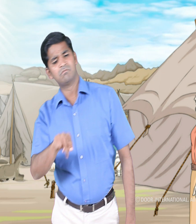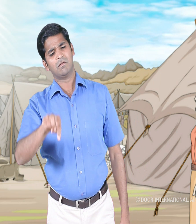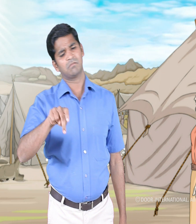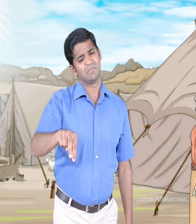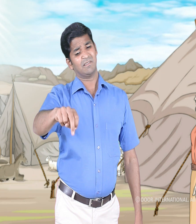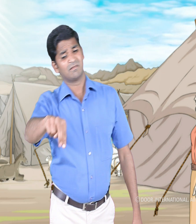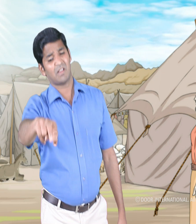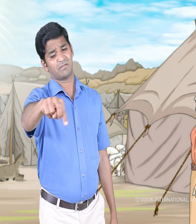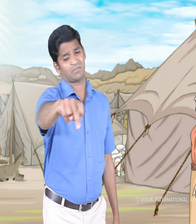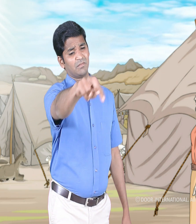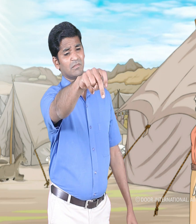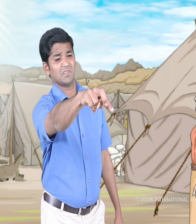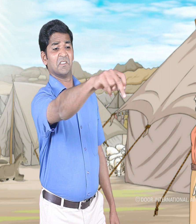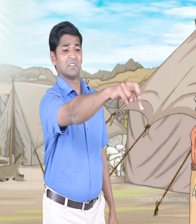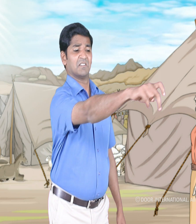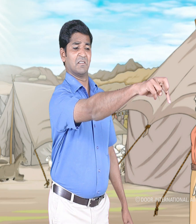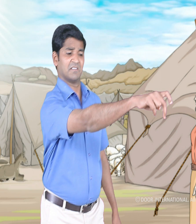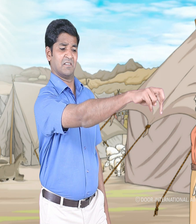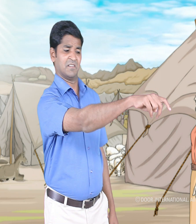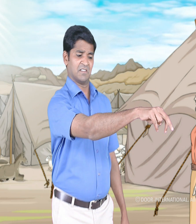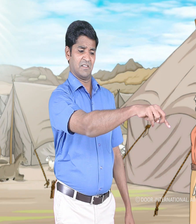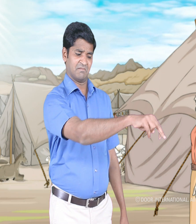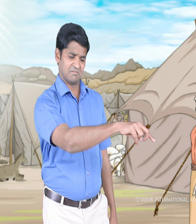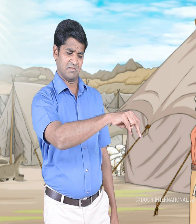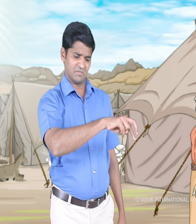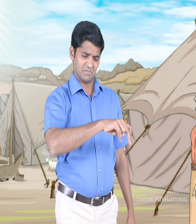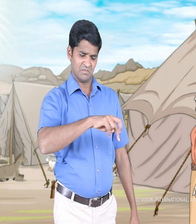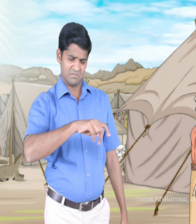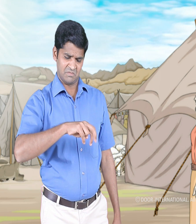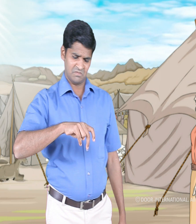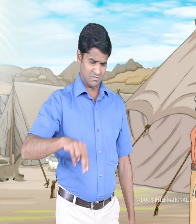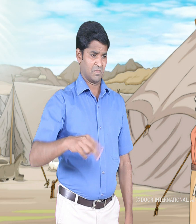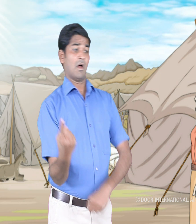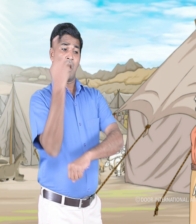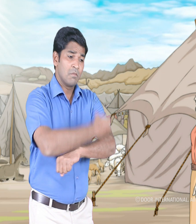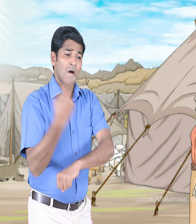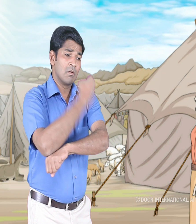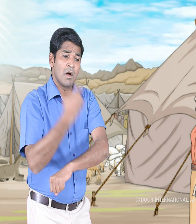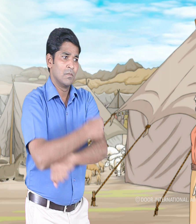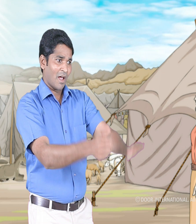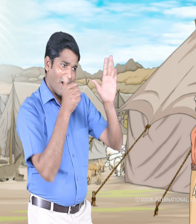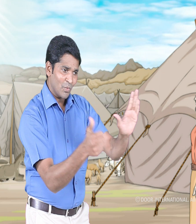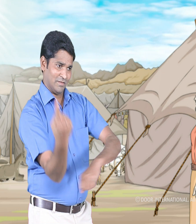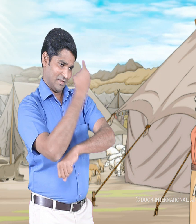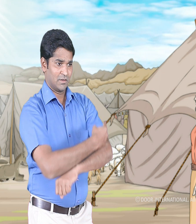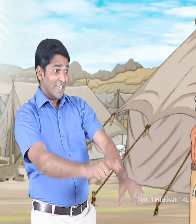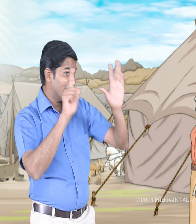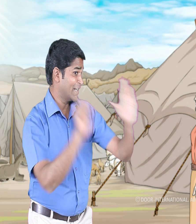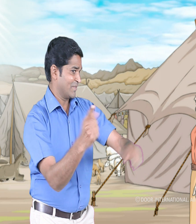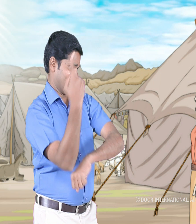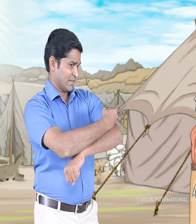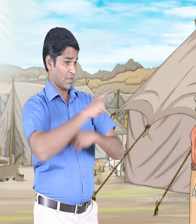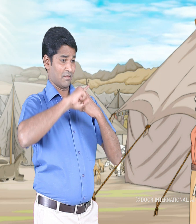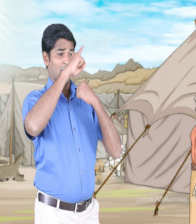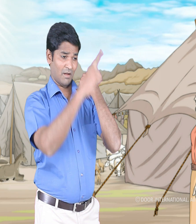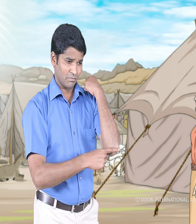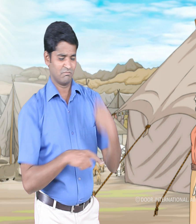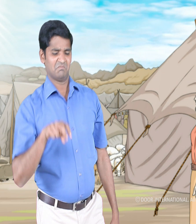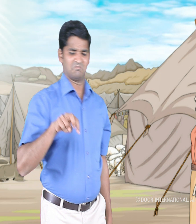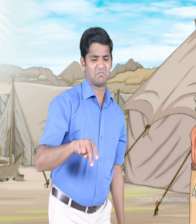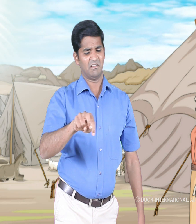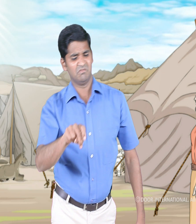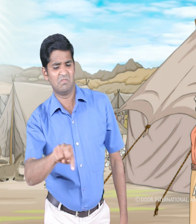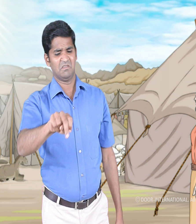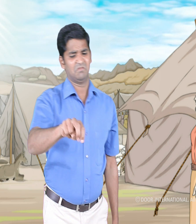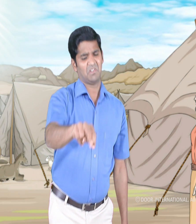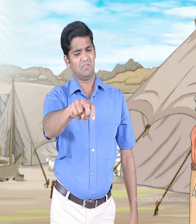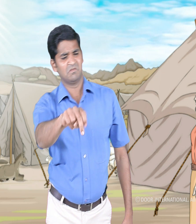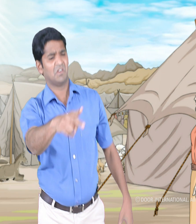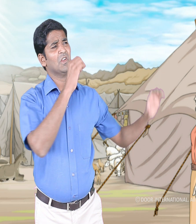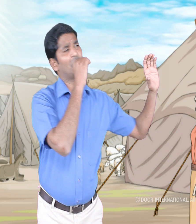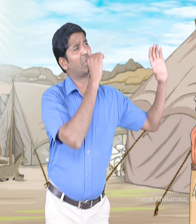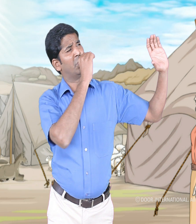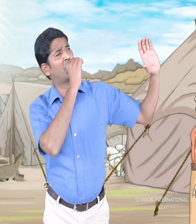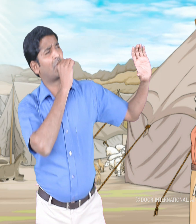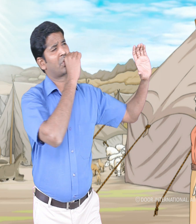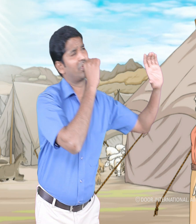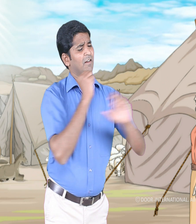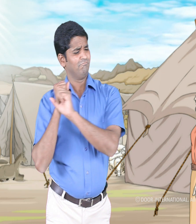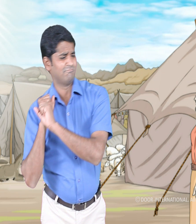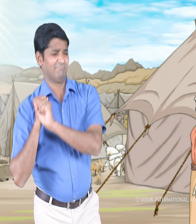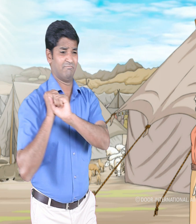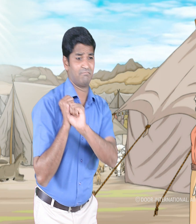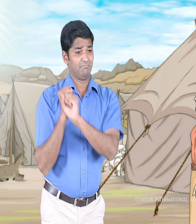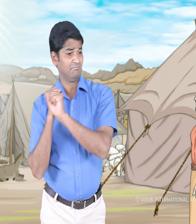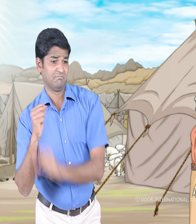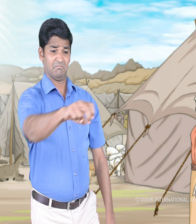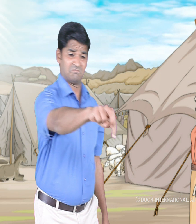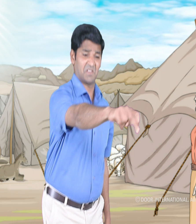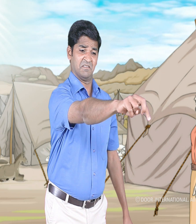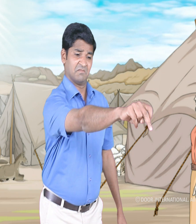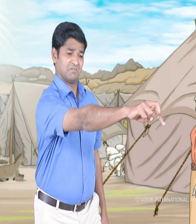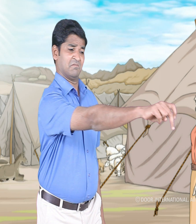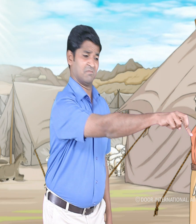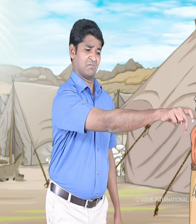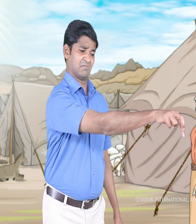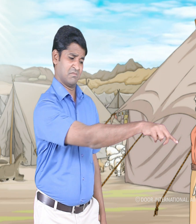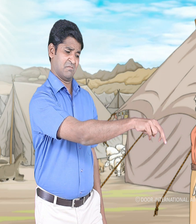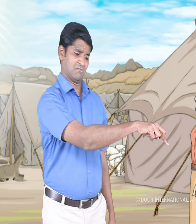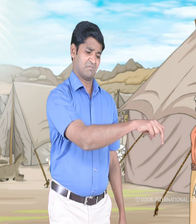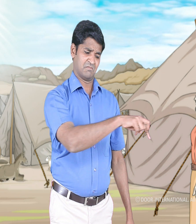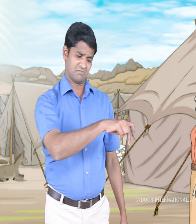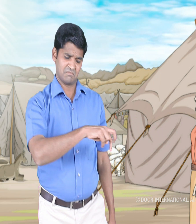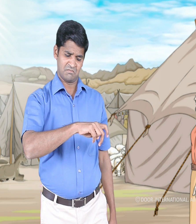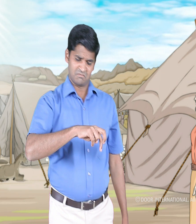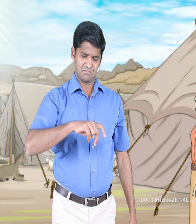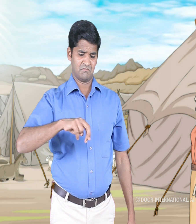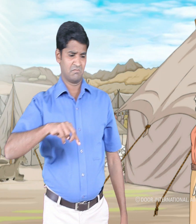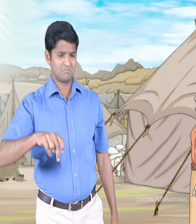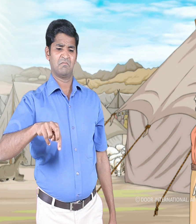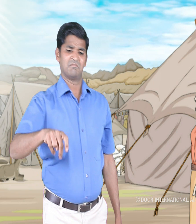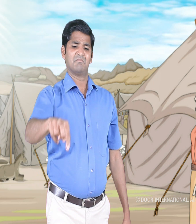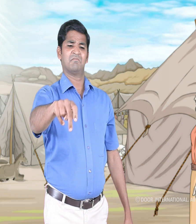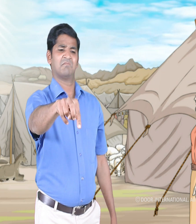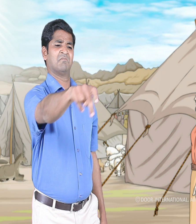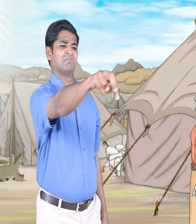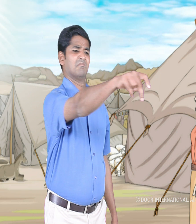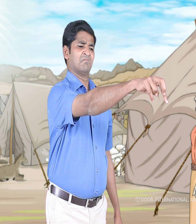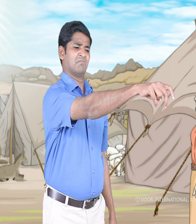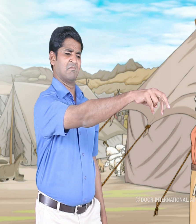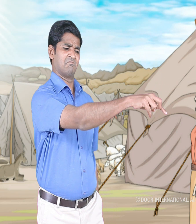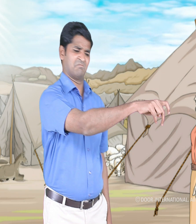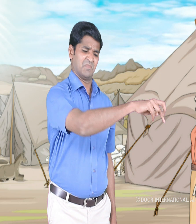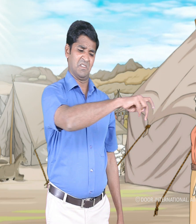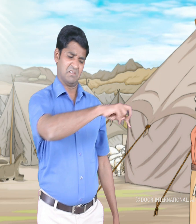Then on the seventh day, march around the city seven times, while the priests blow the horns.